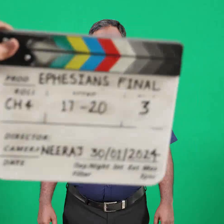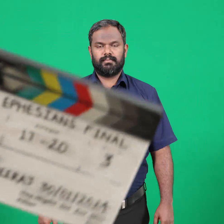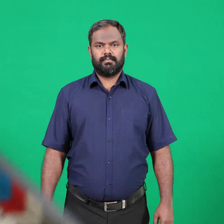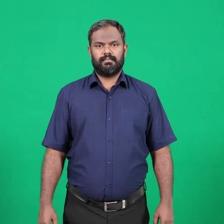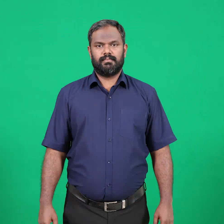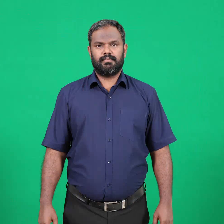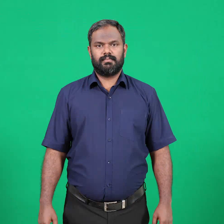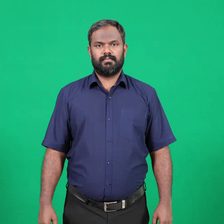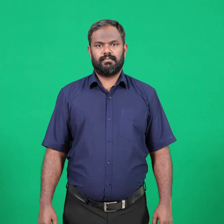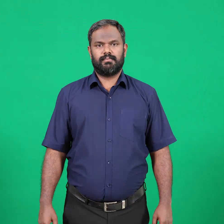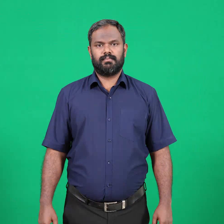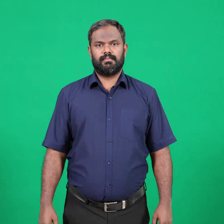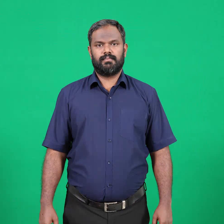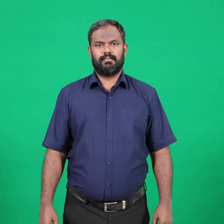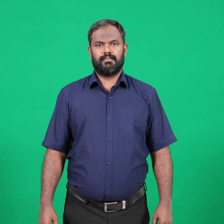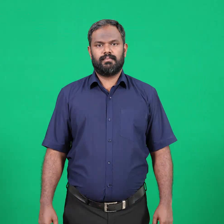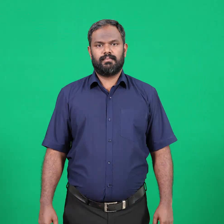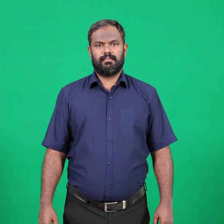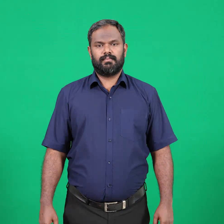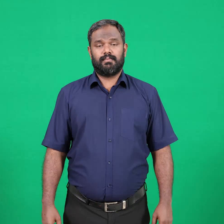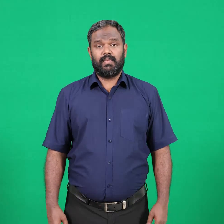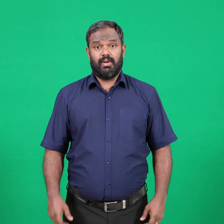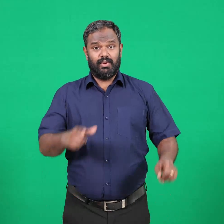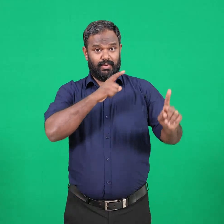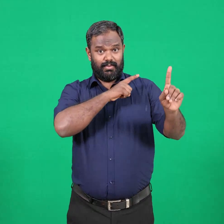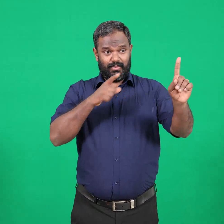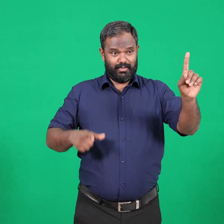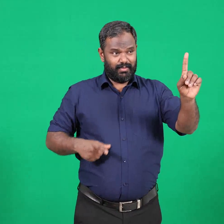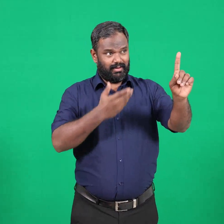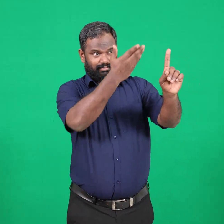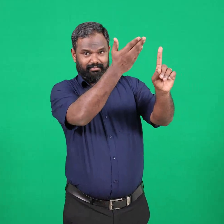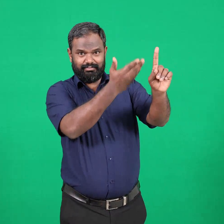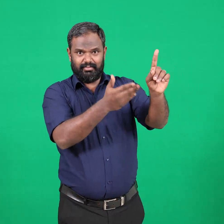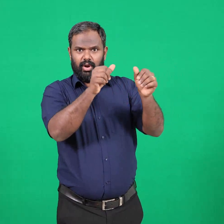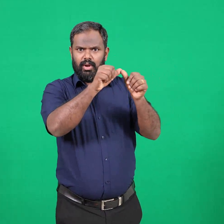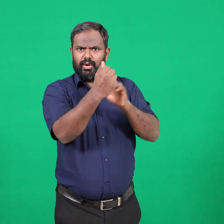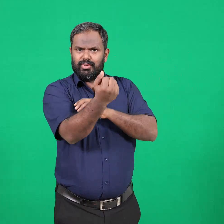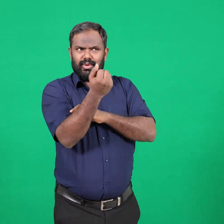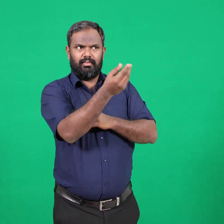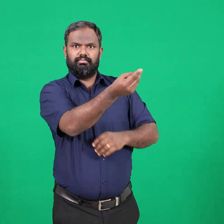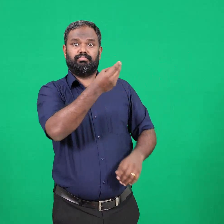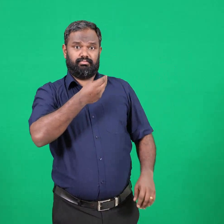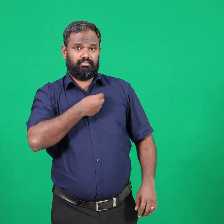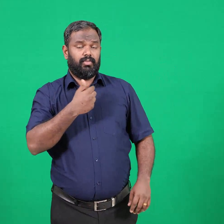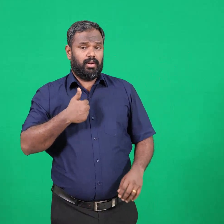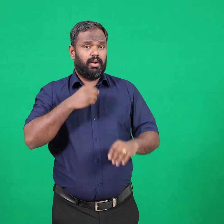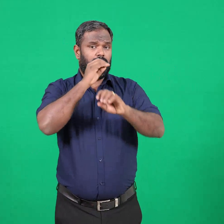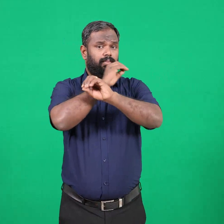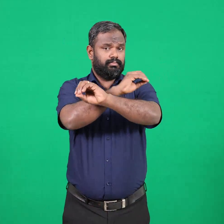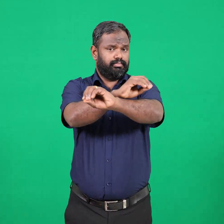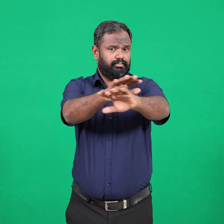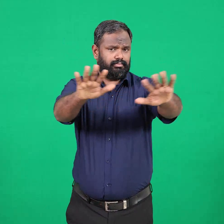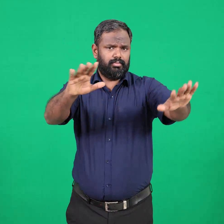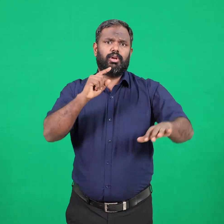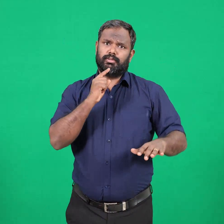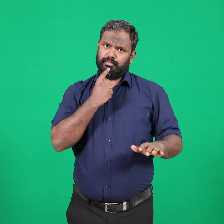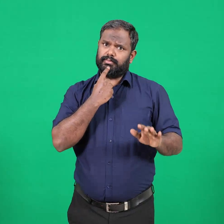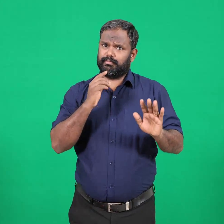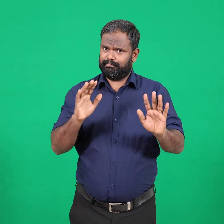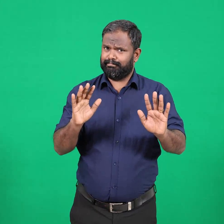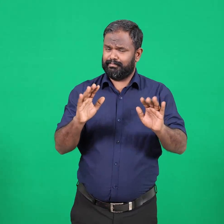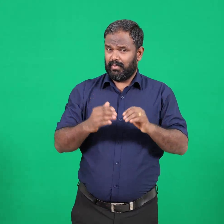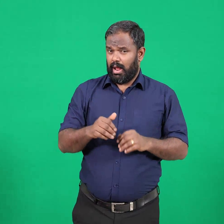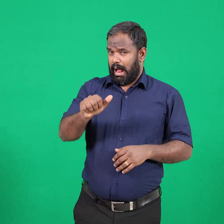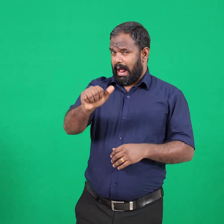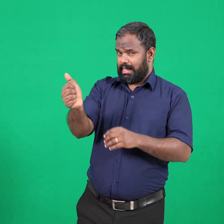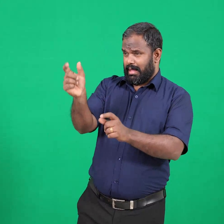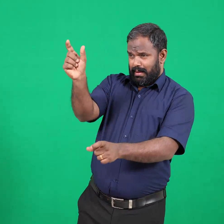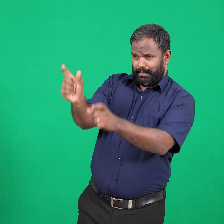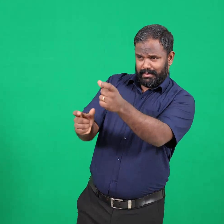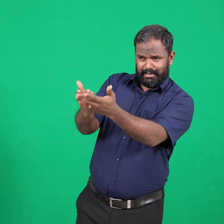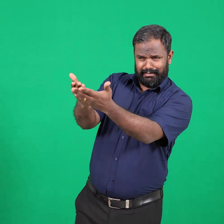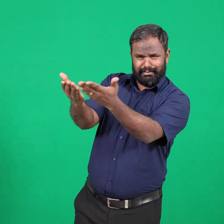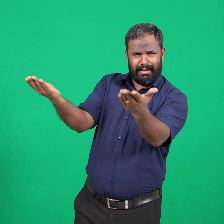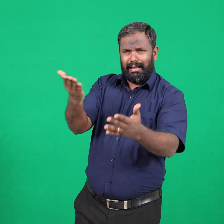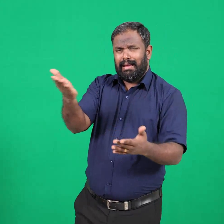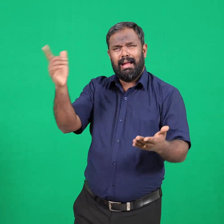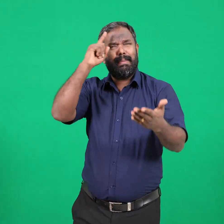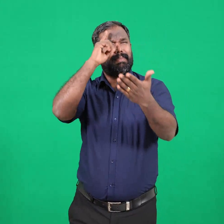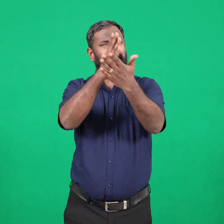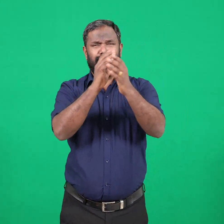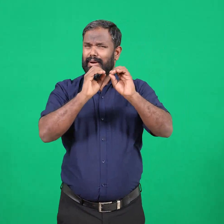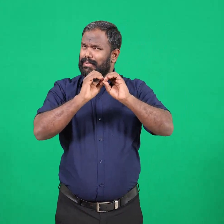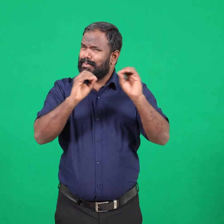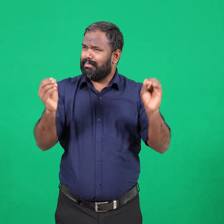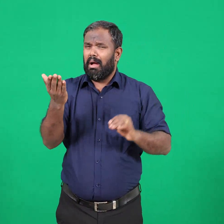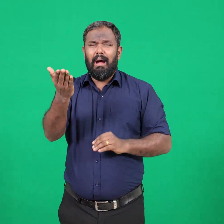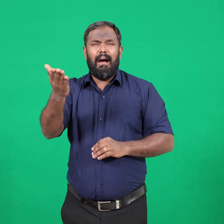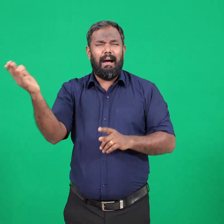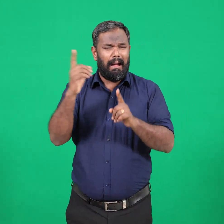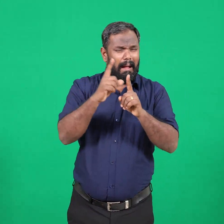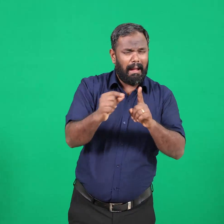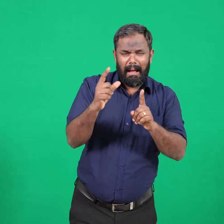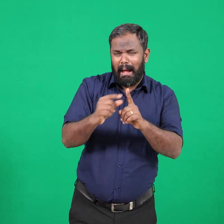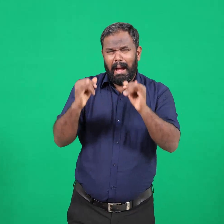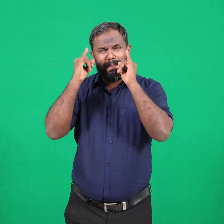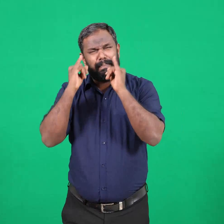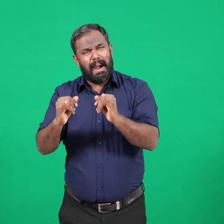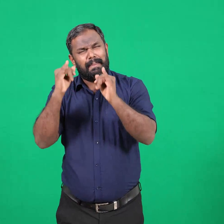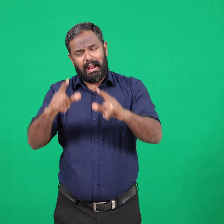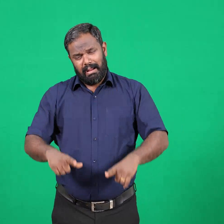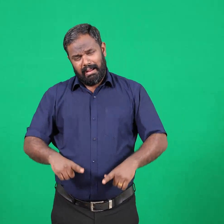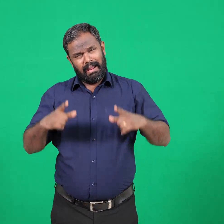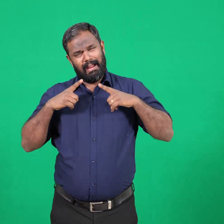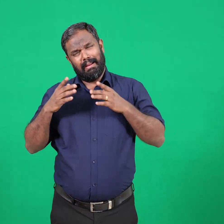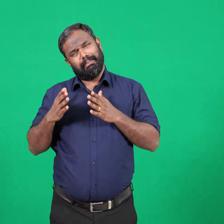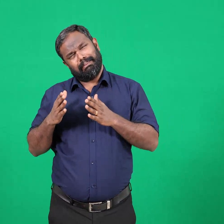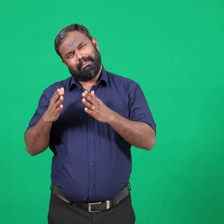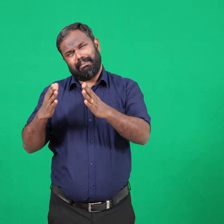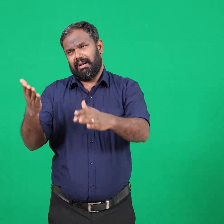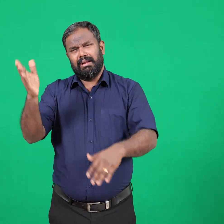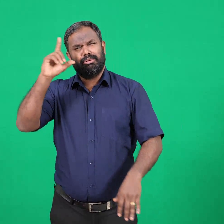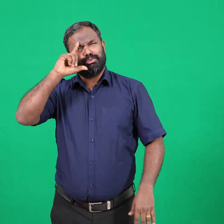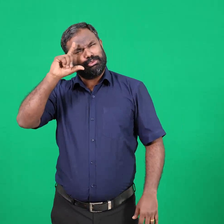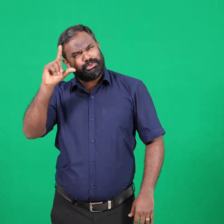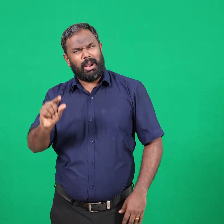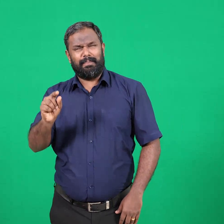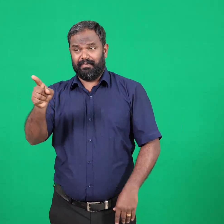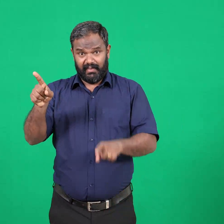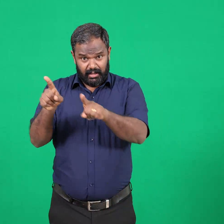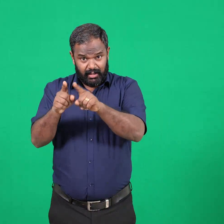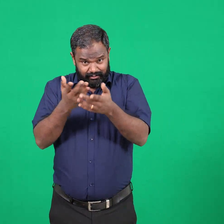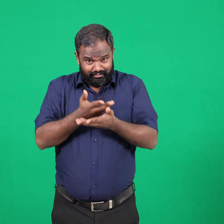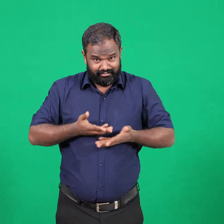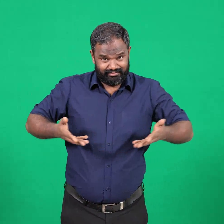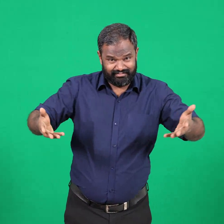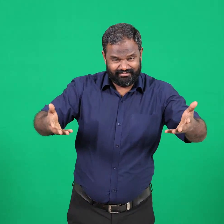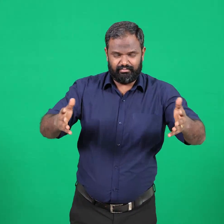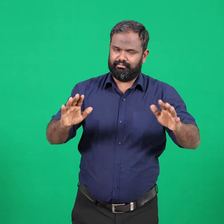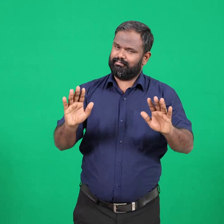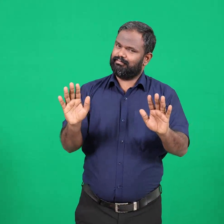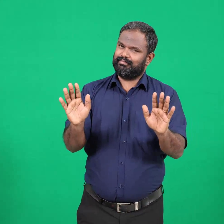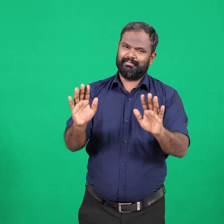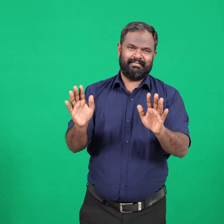So I tell you this, and insist on it in the Lord, that you must no longer walk as the Gentiles do, in the futility of their thinking.